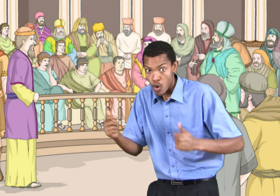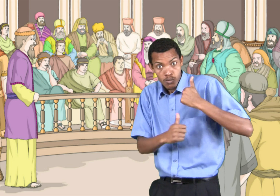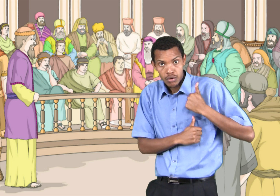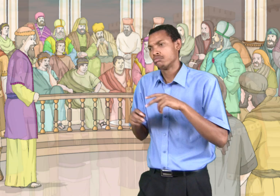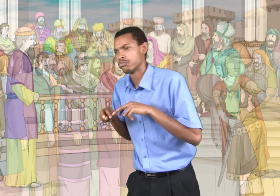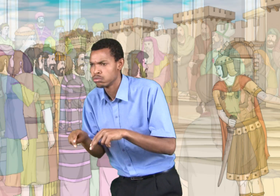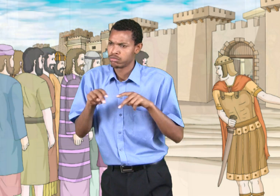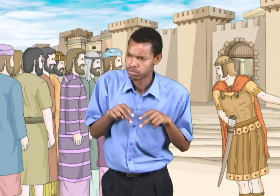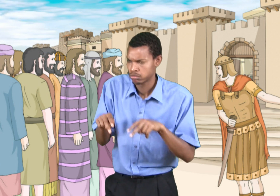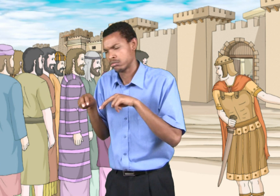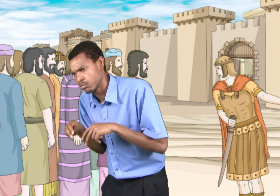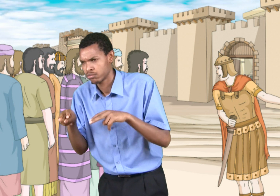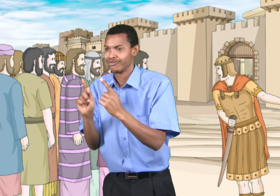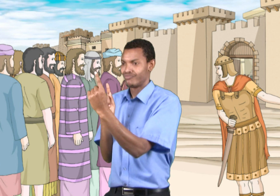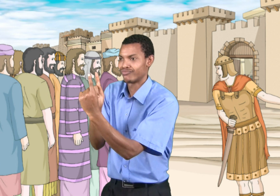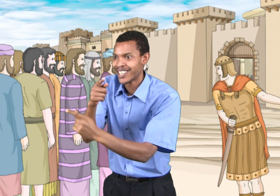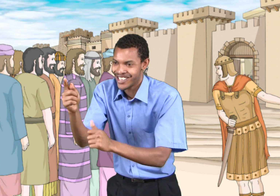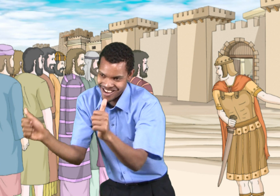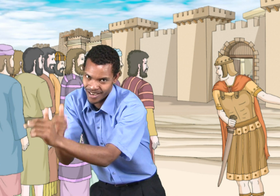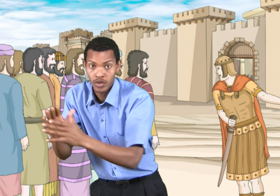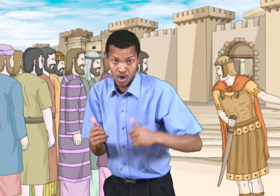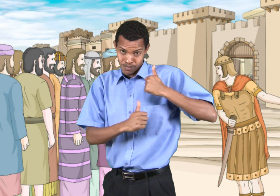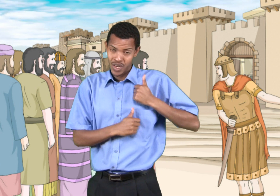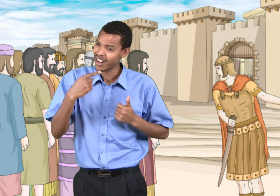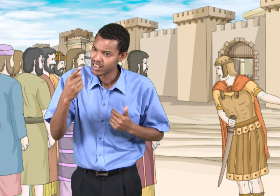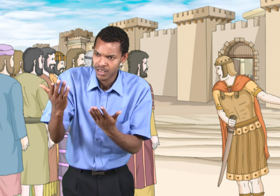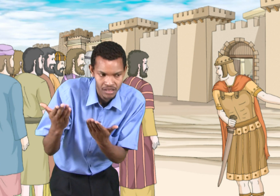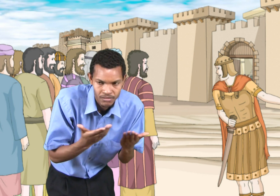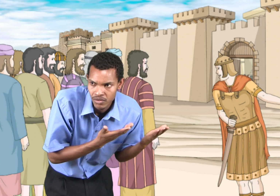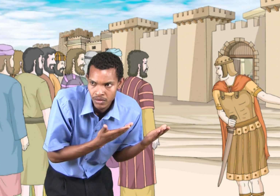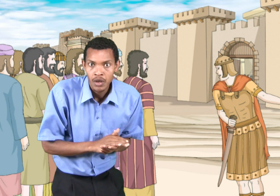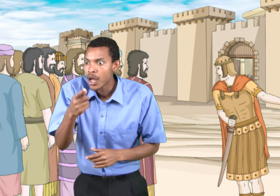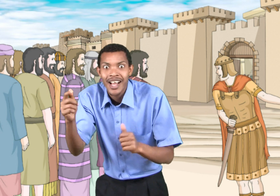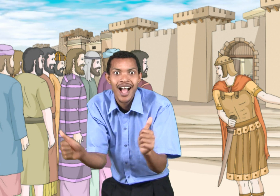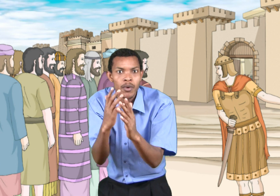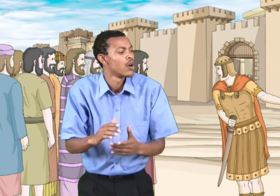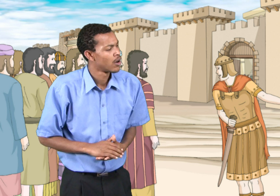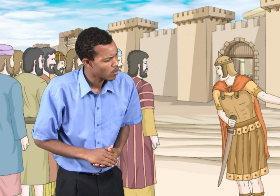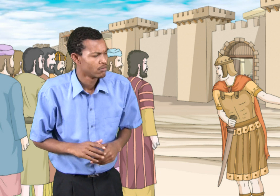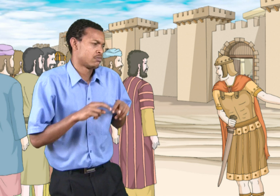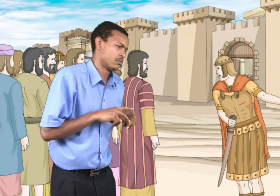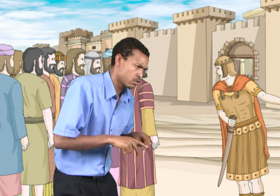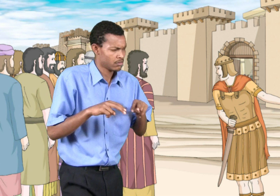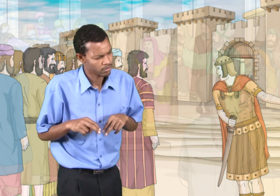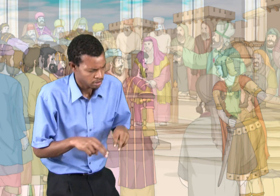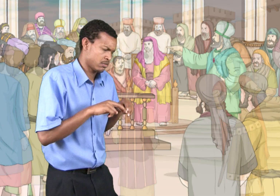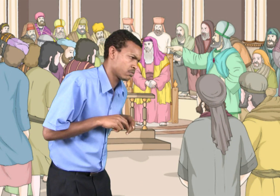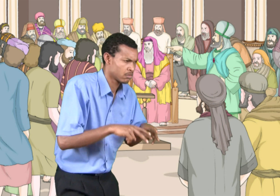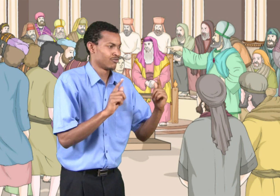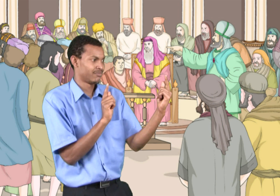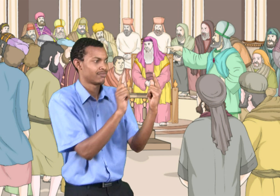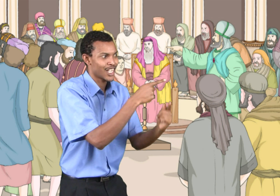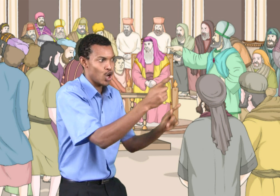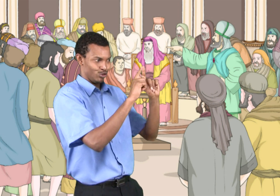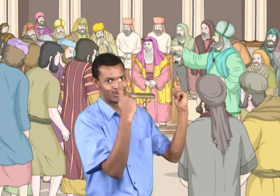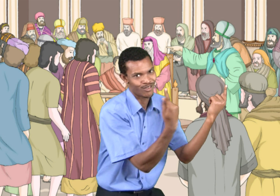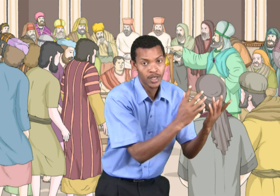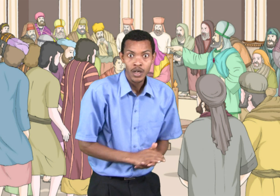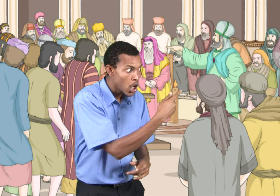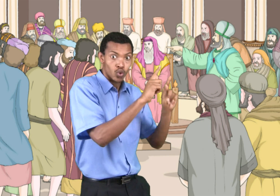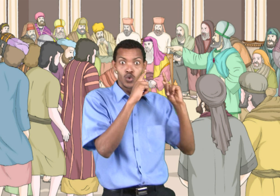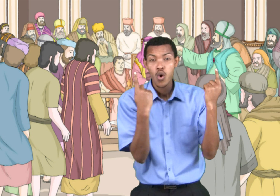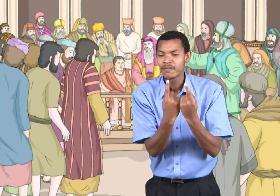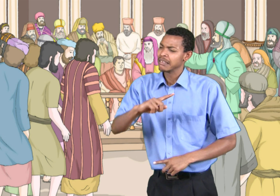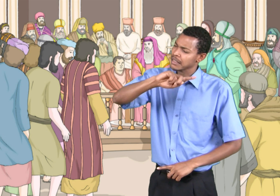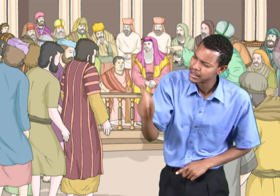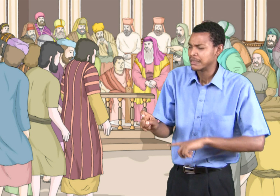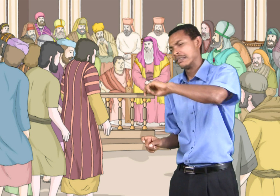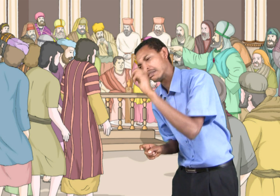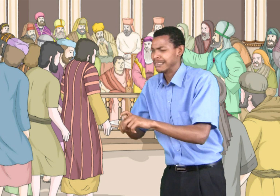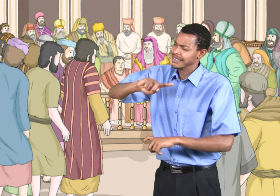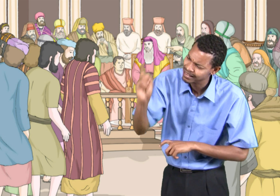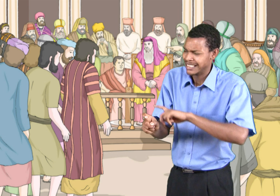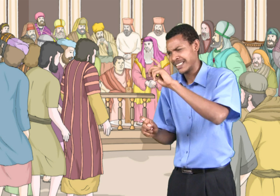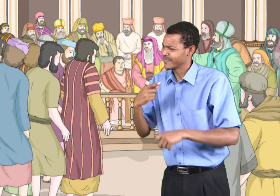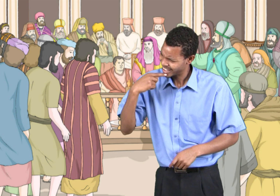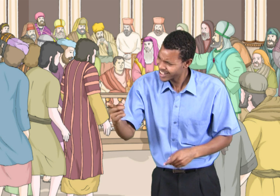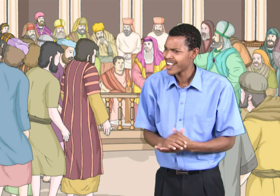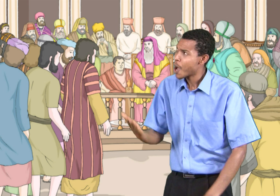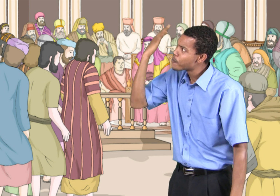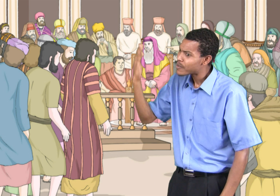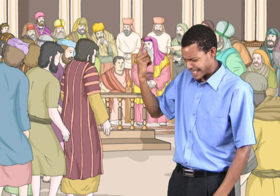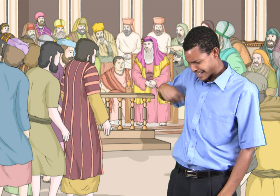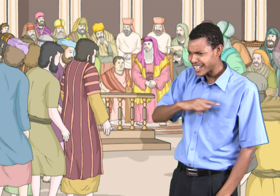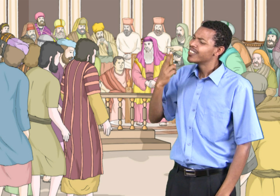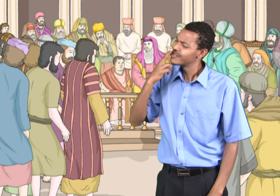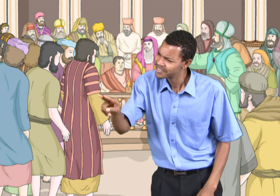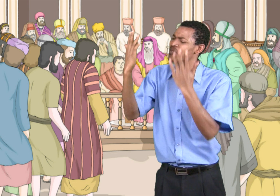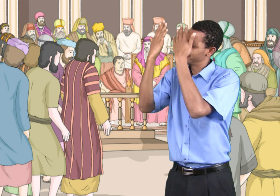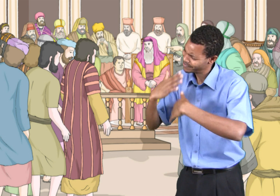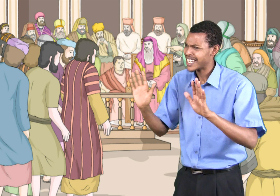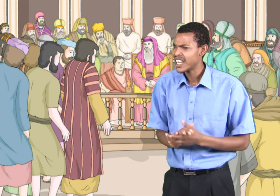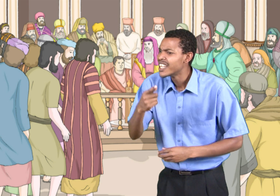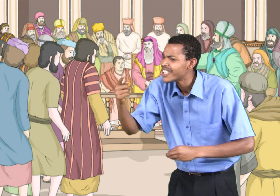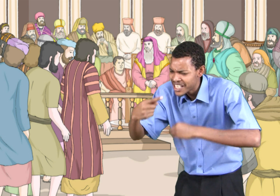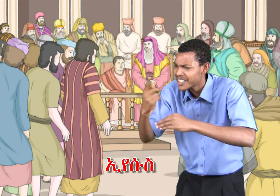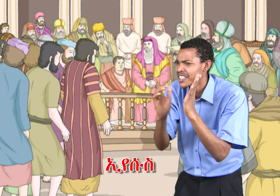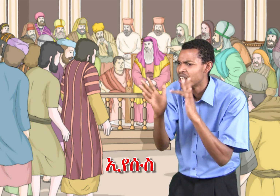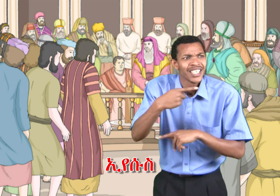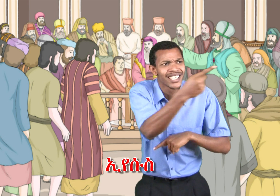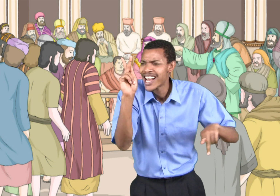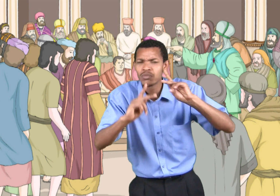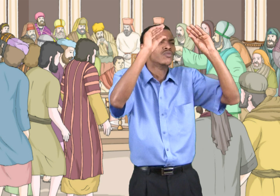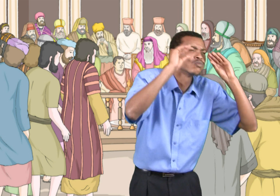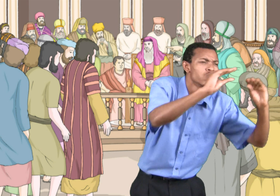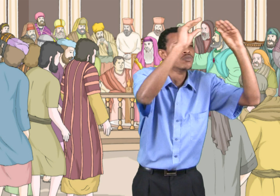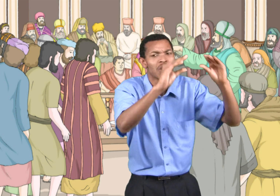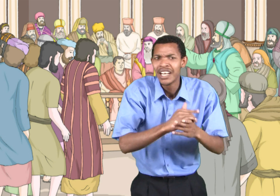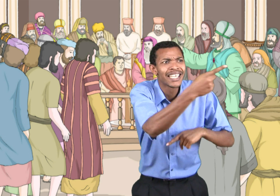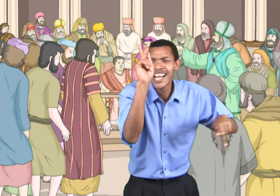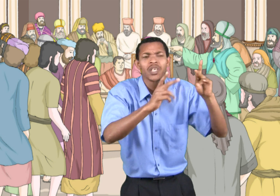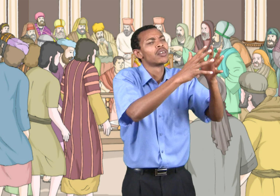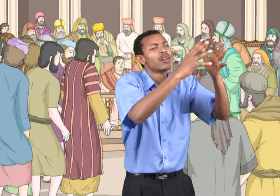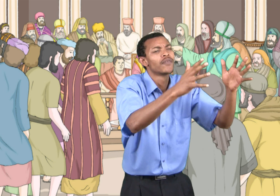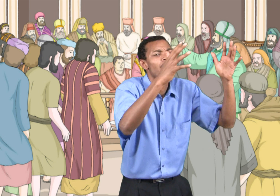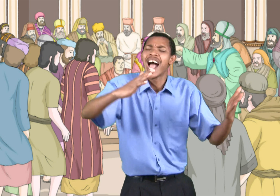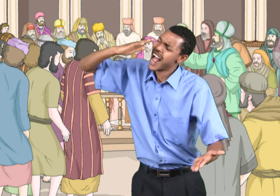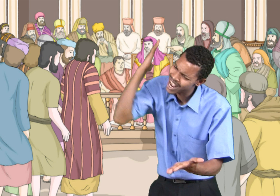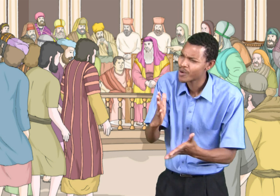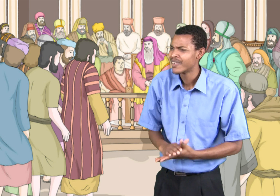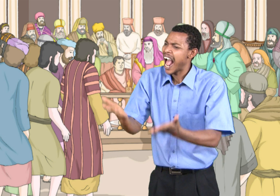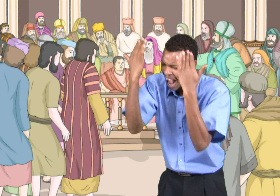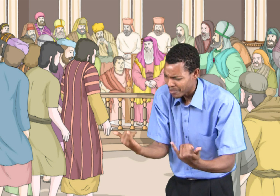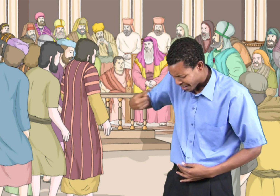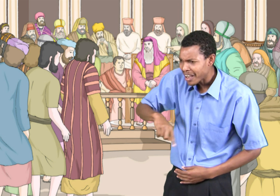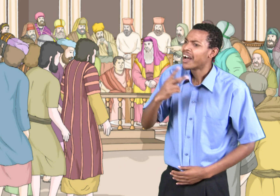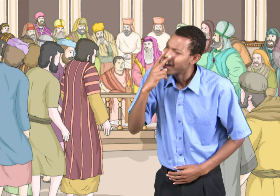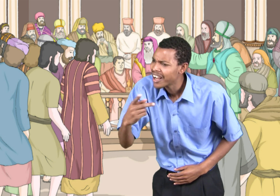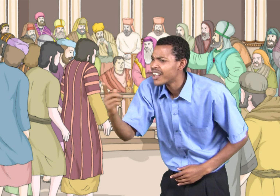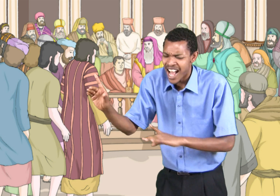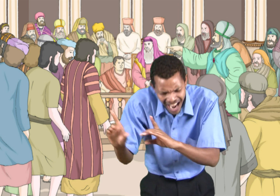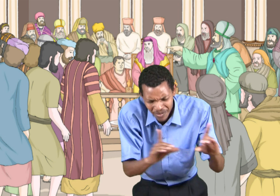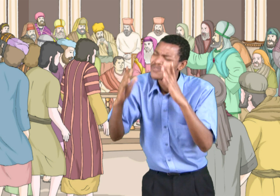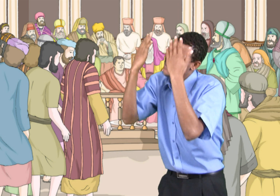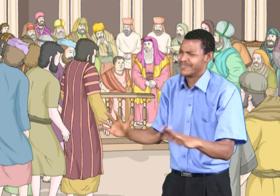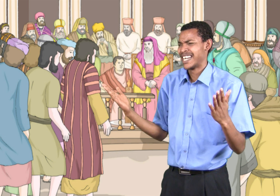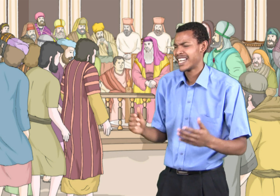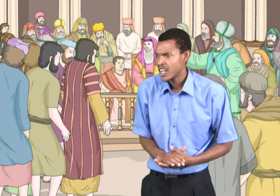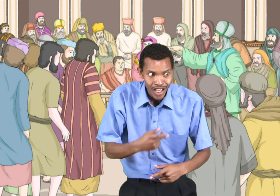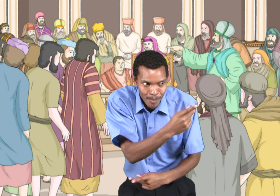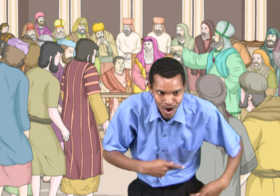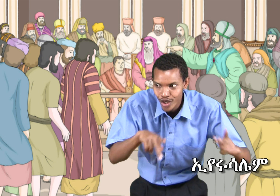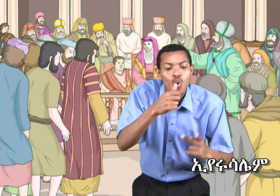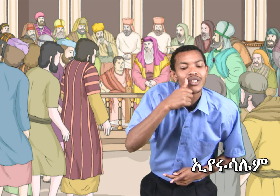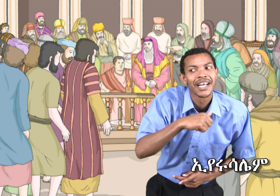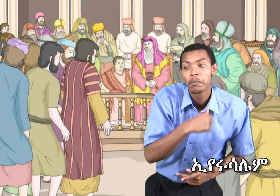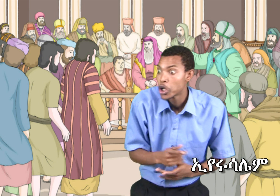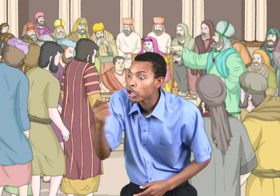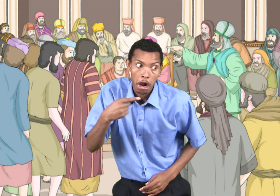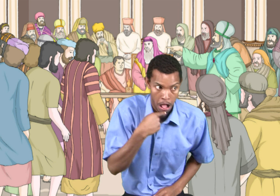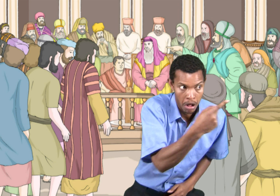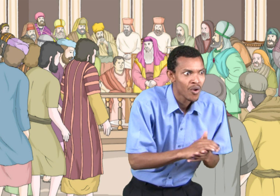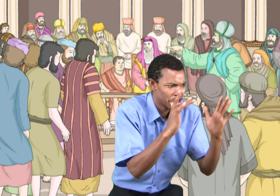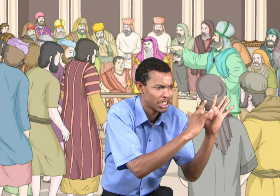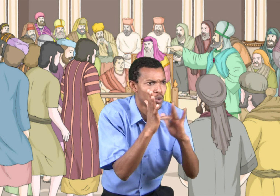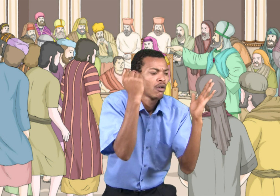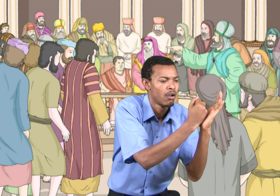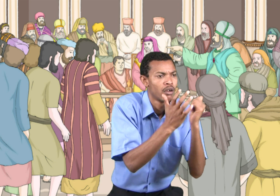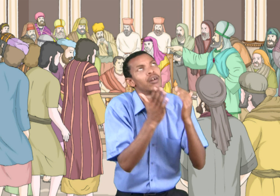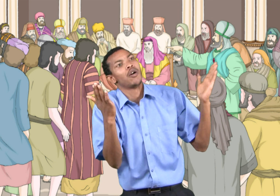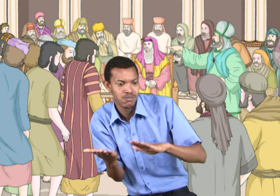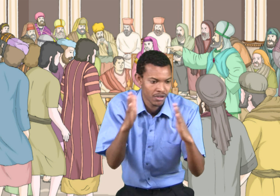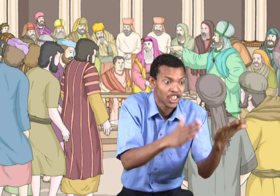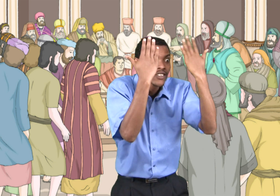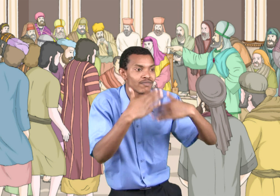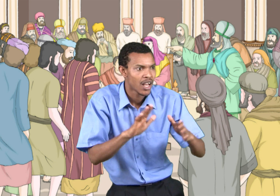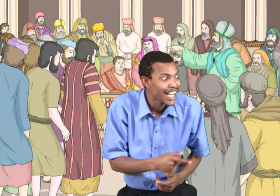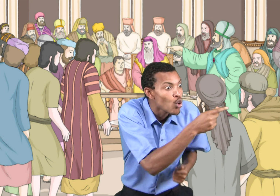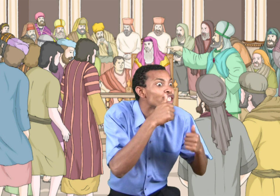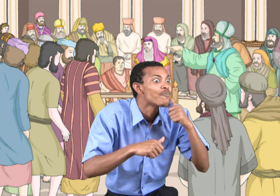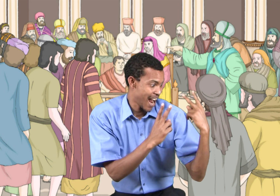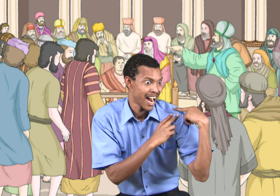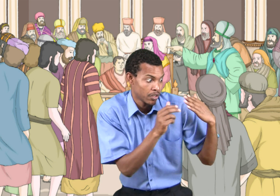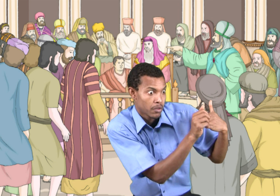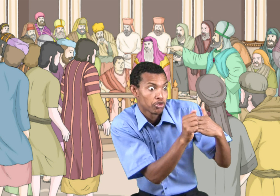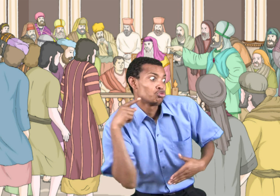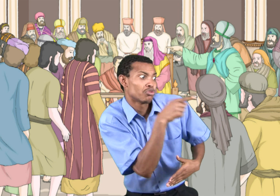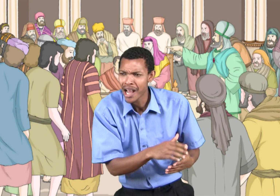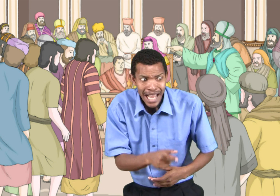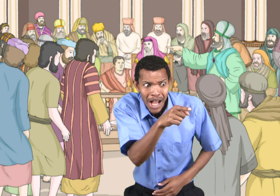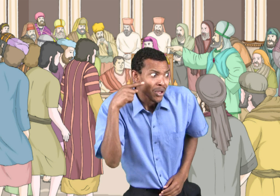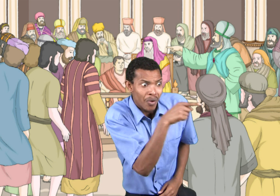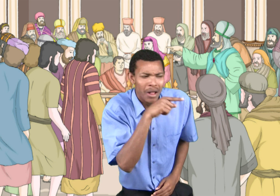At that point, the captain went with the officers and brought the apostles—but not by force, for fear the people would stone them. They brought them in and made them stand before the Sanhedrin, where the high priest interrogated them. “We gave you strict orders not to teach in this name,” he said.